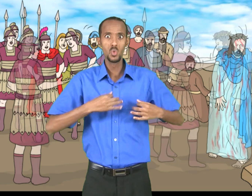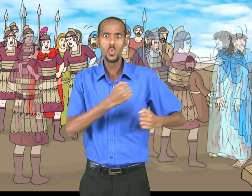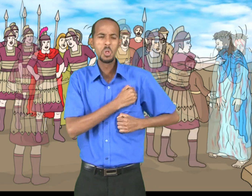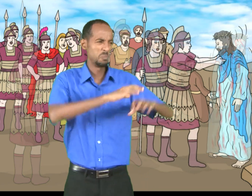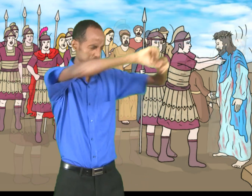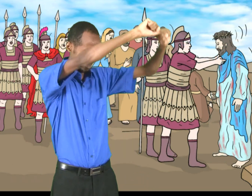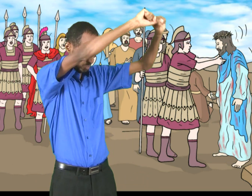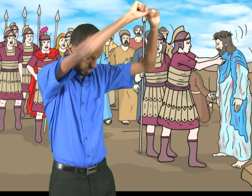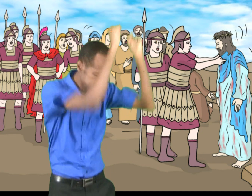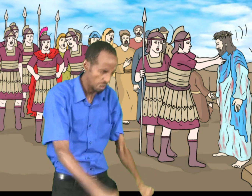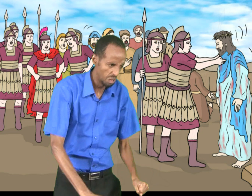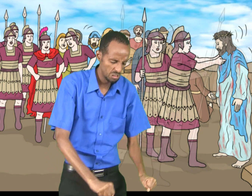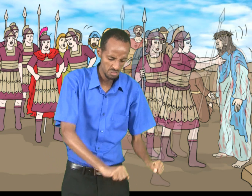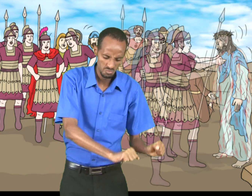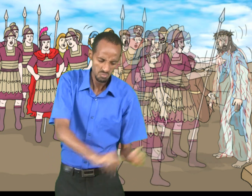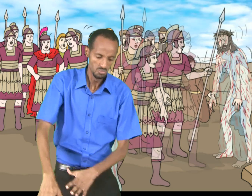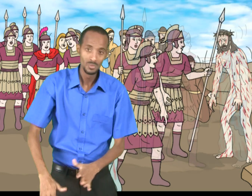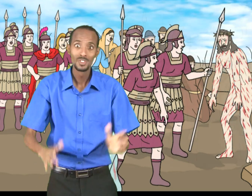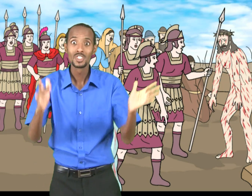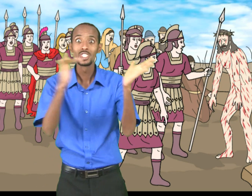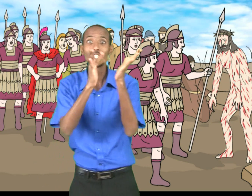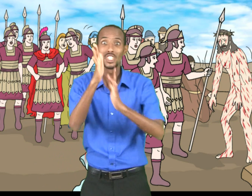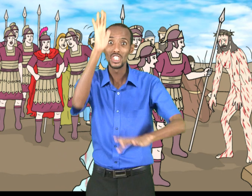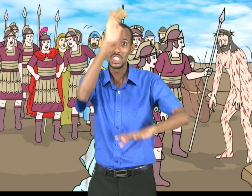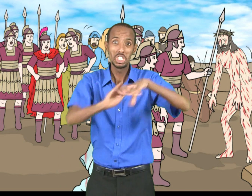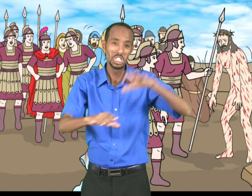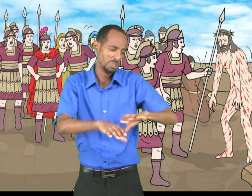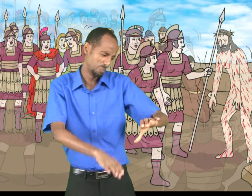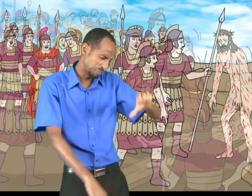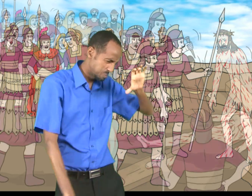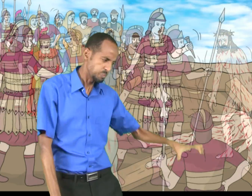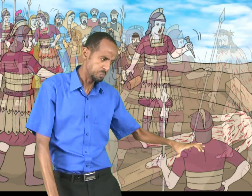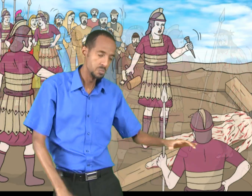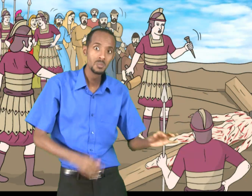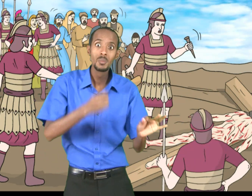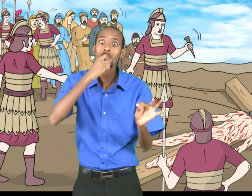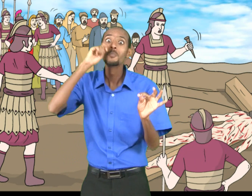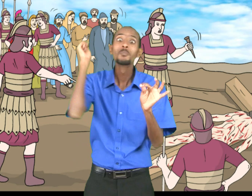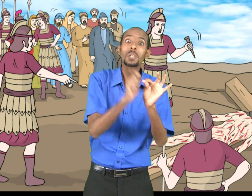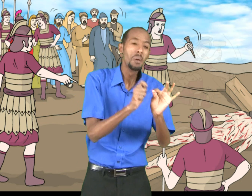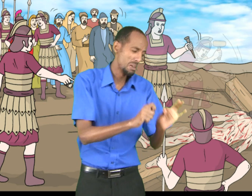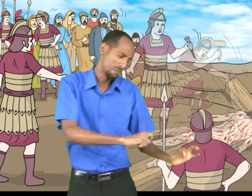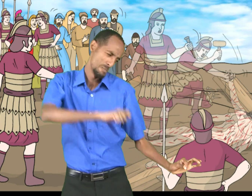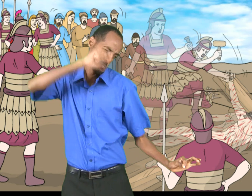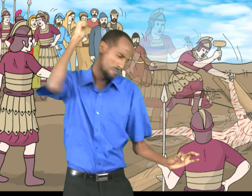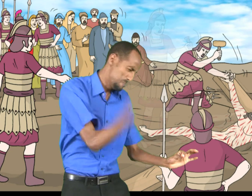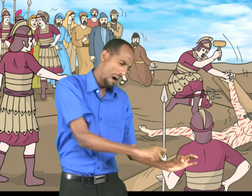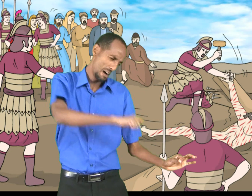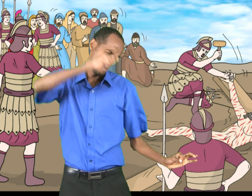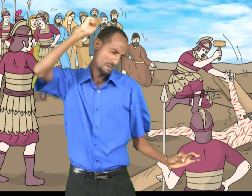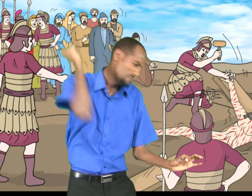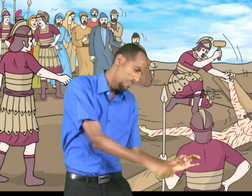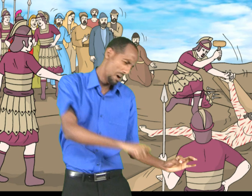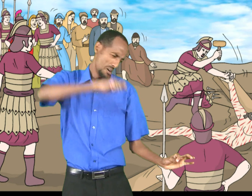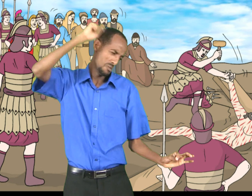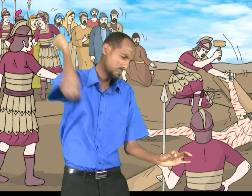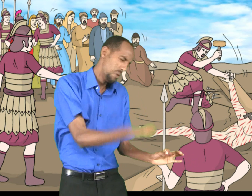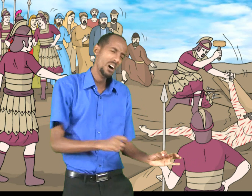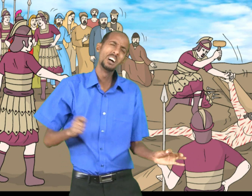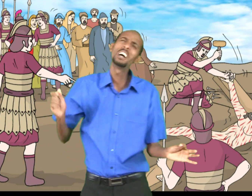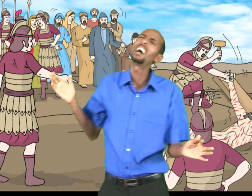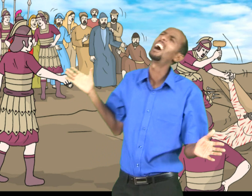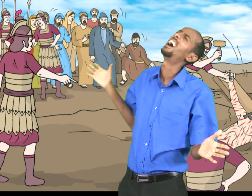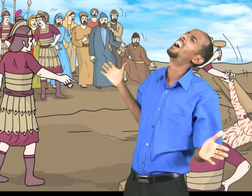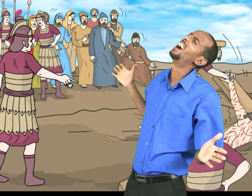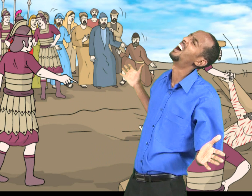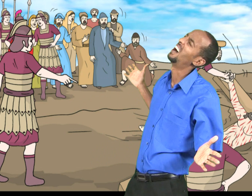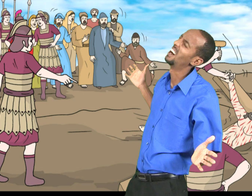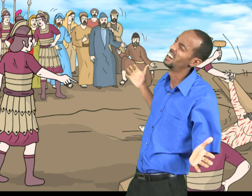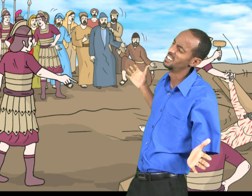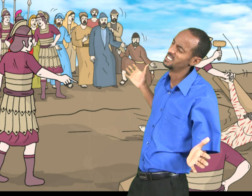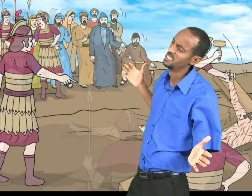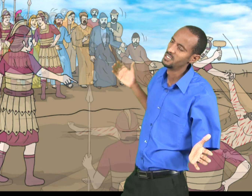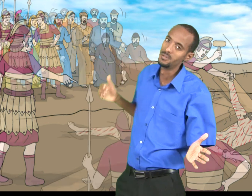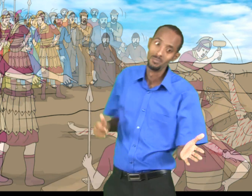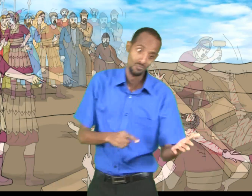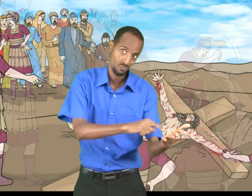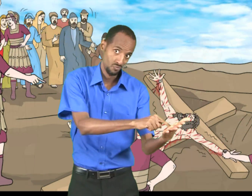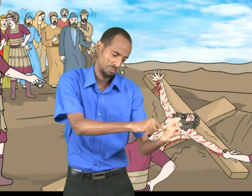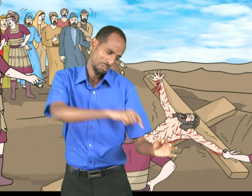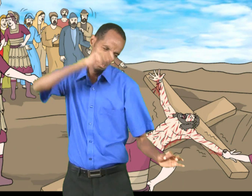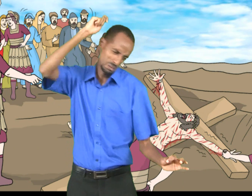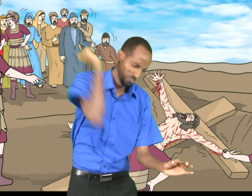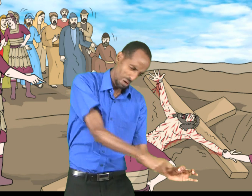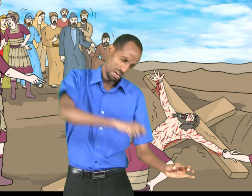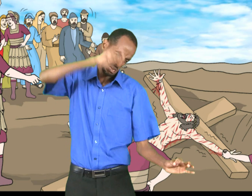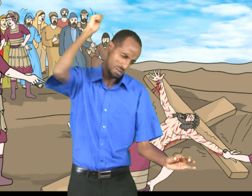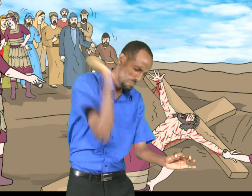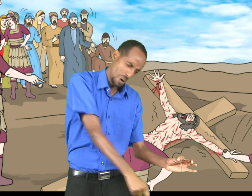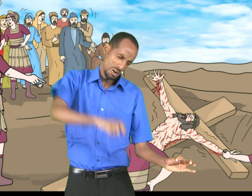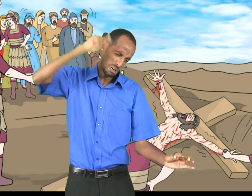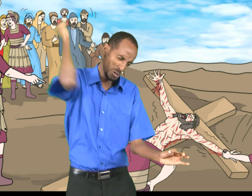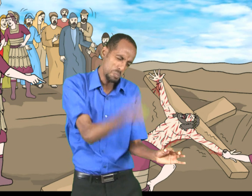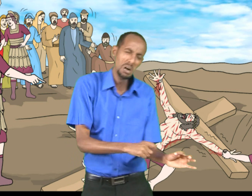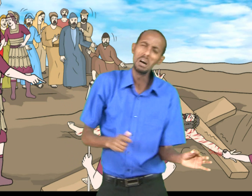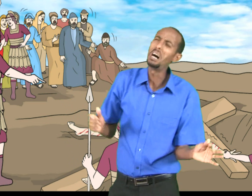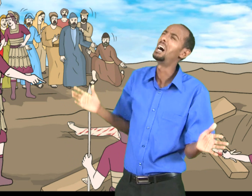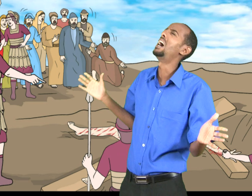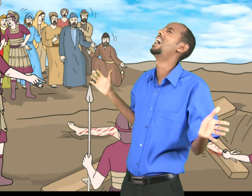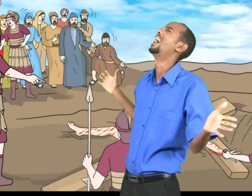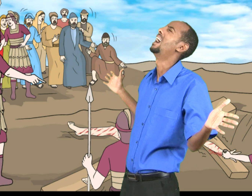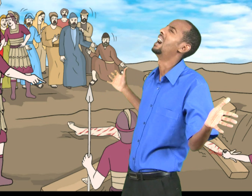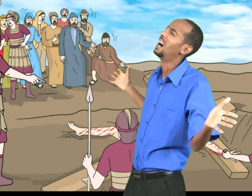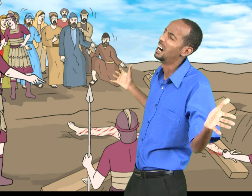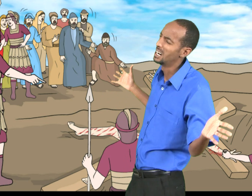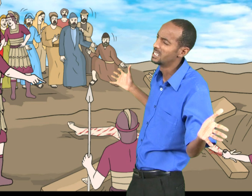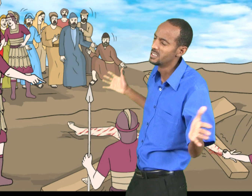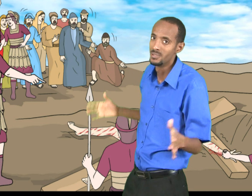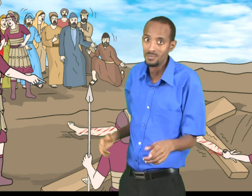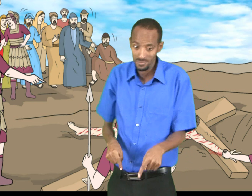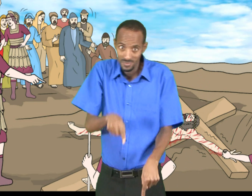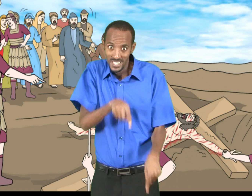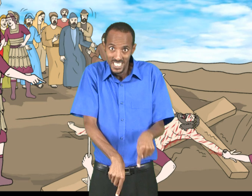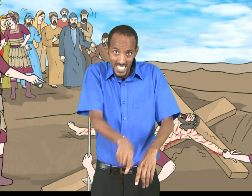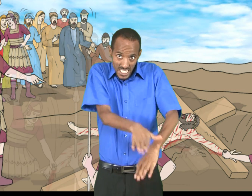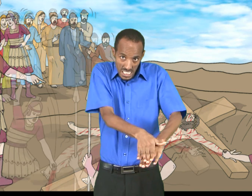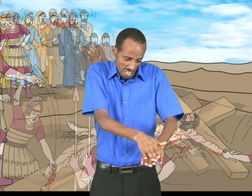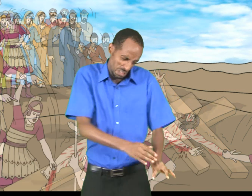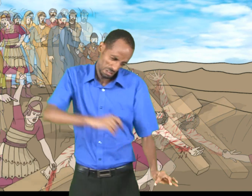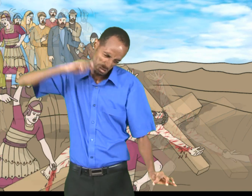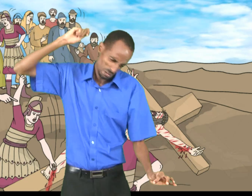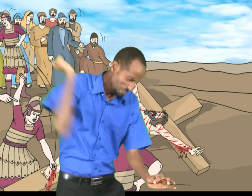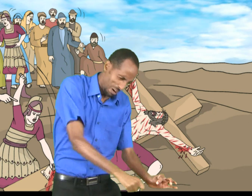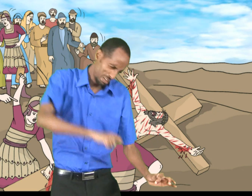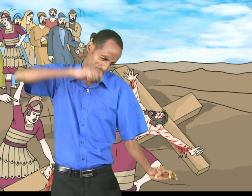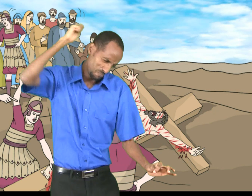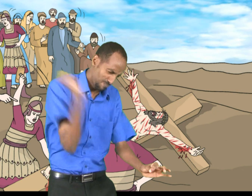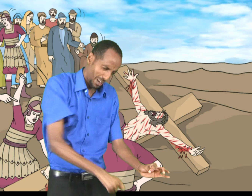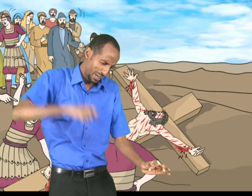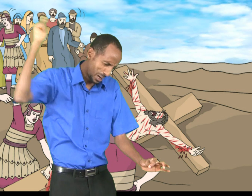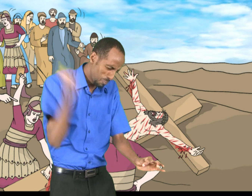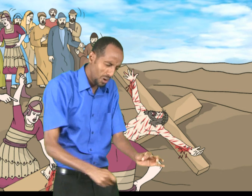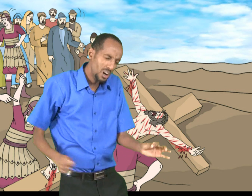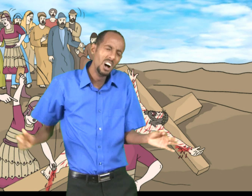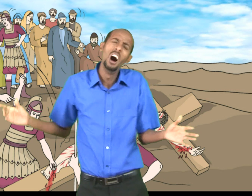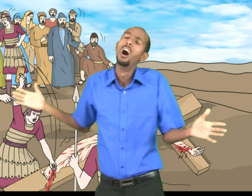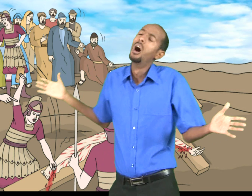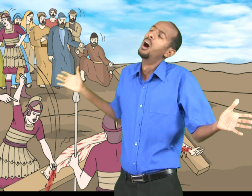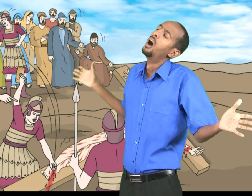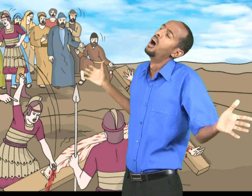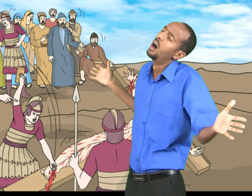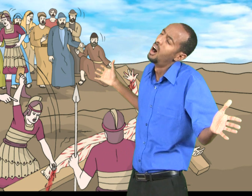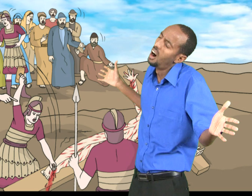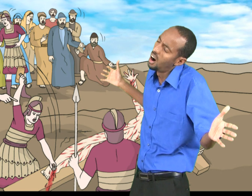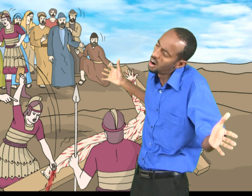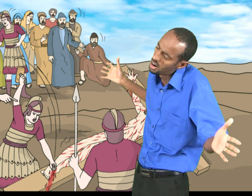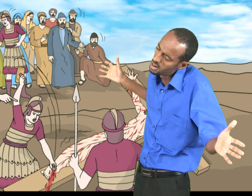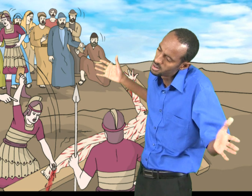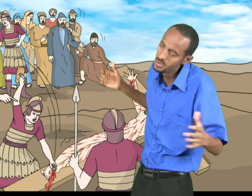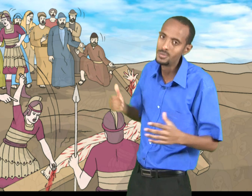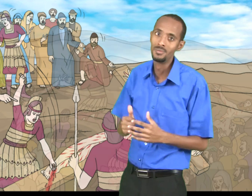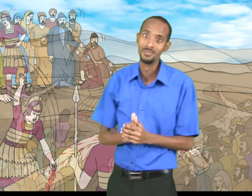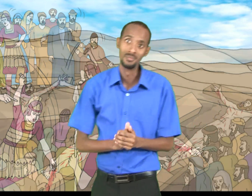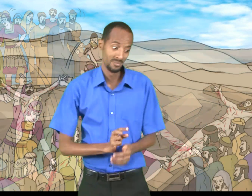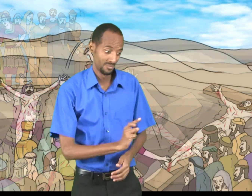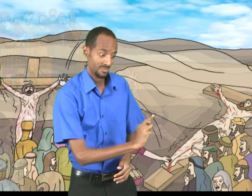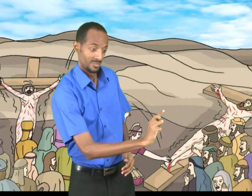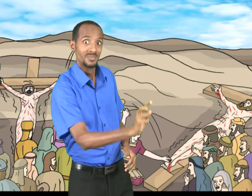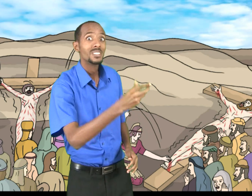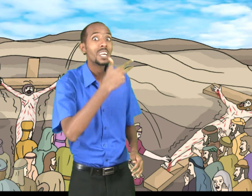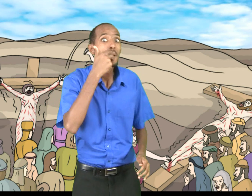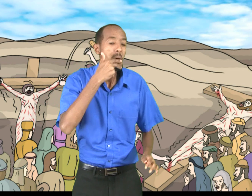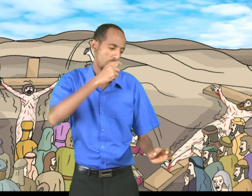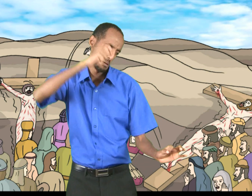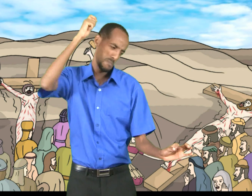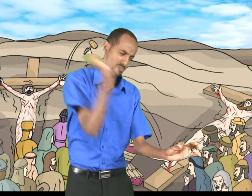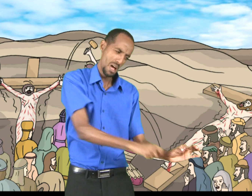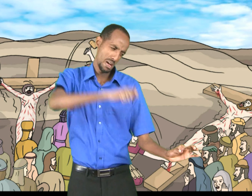When they had crucified Him, they divided up His garments by casting lots.